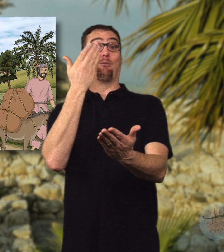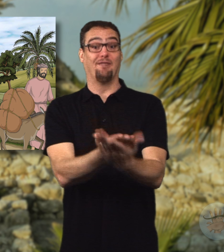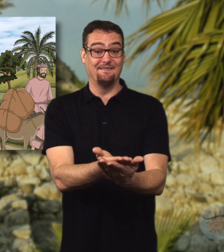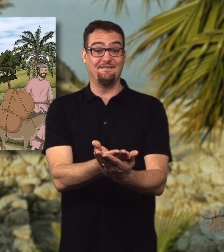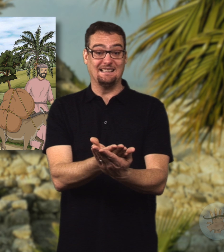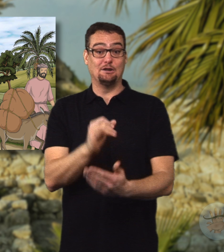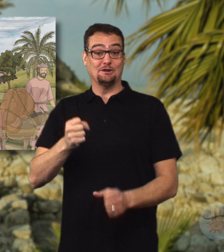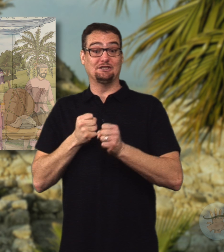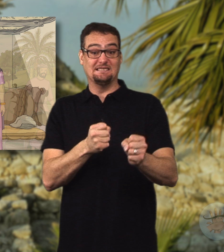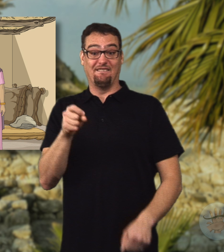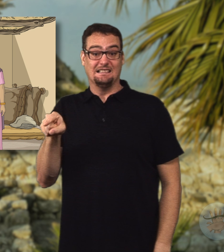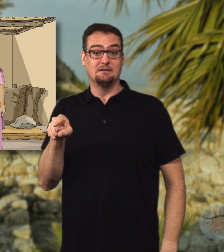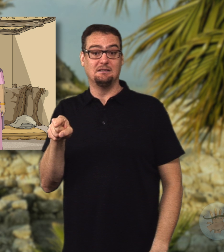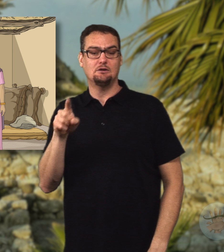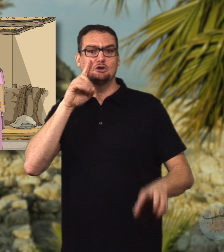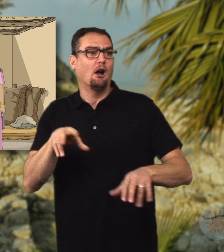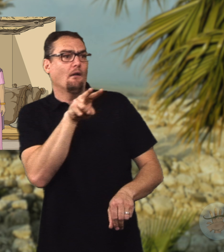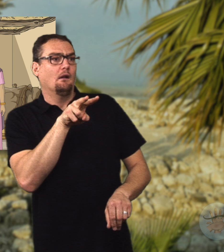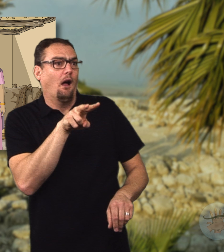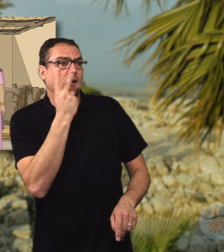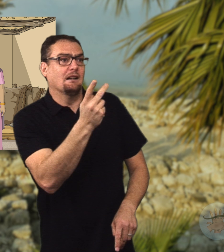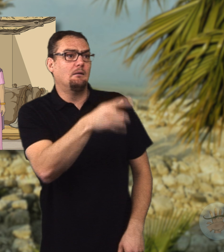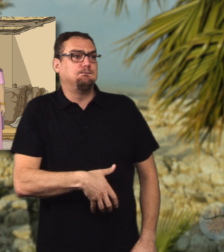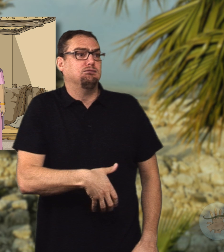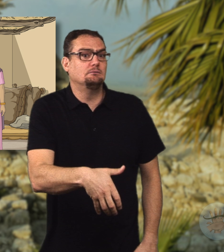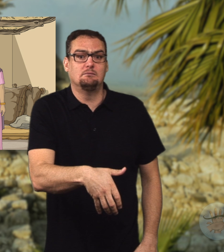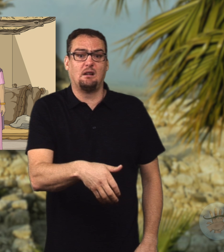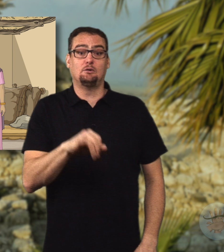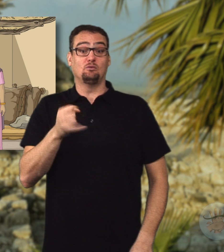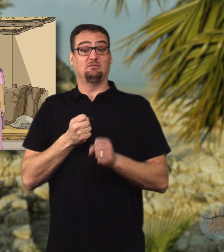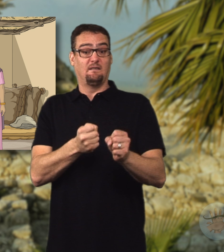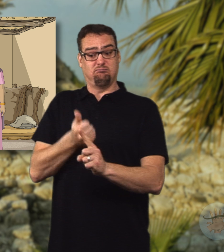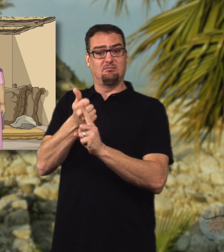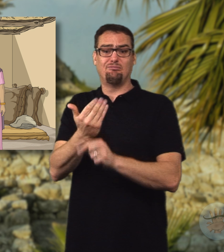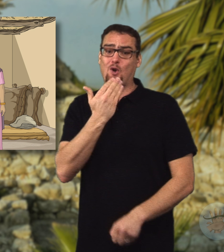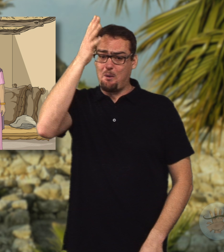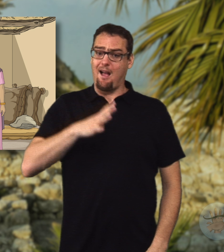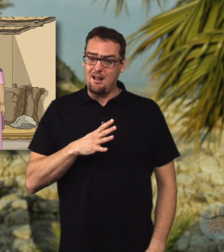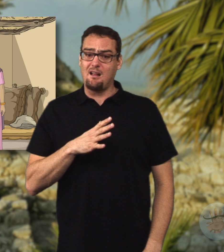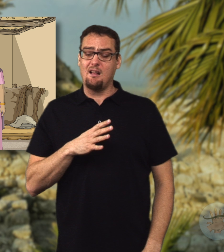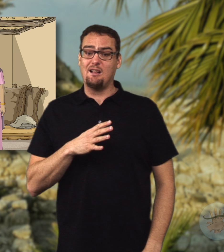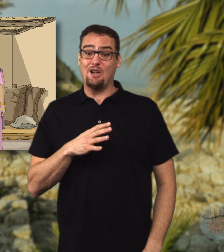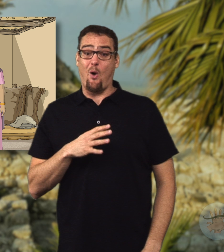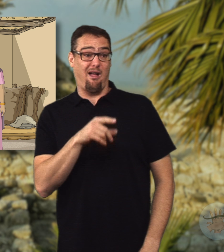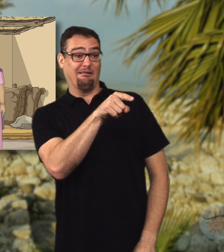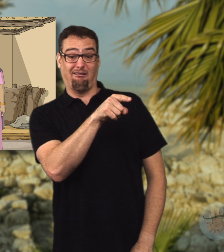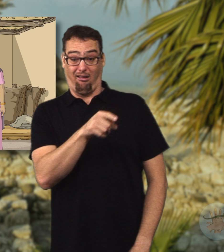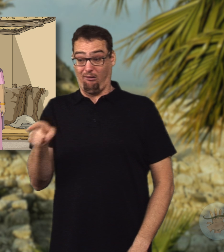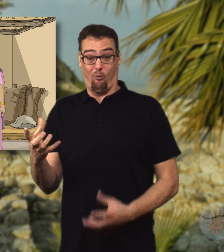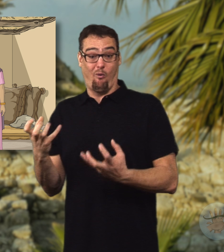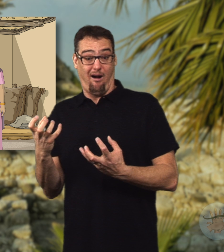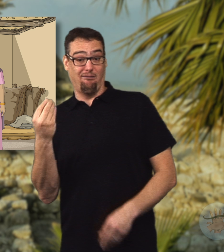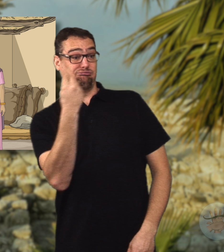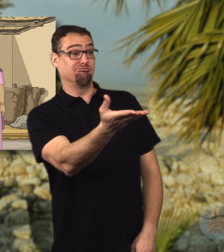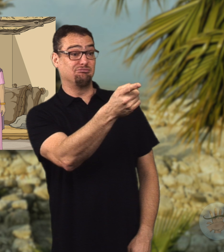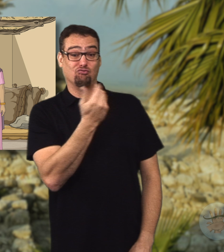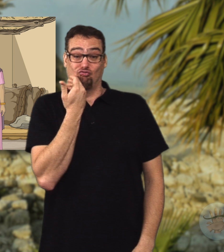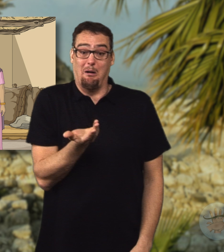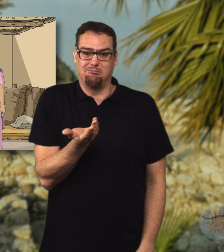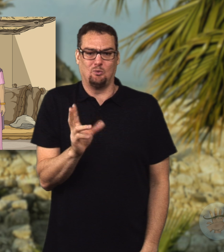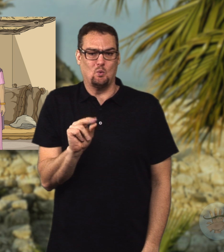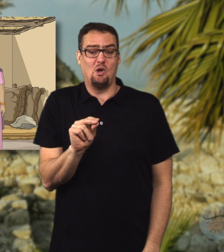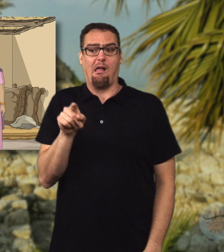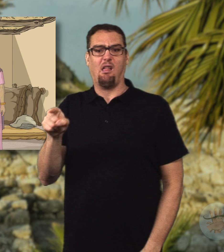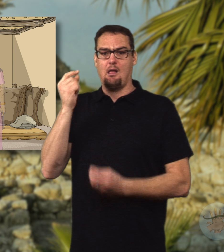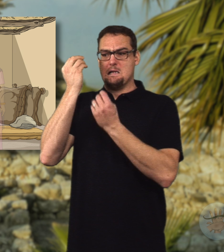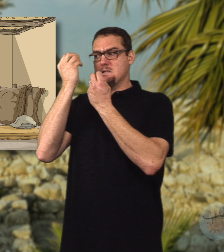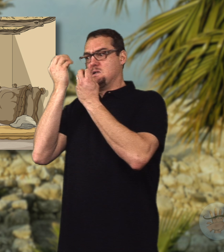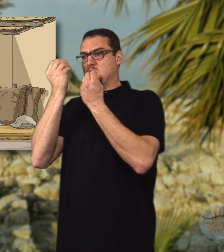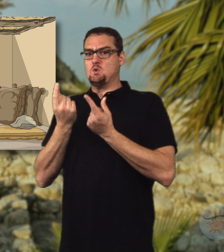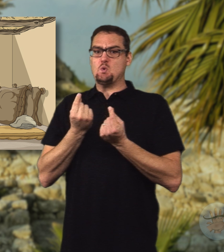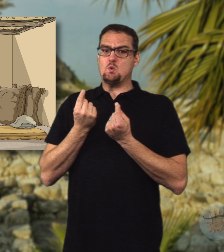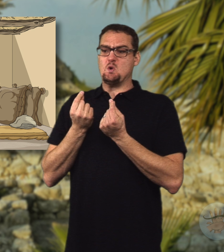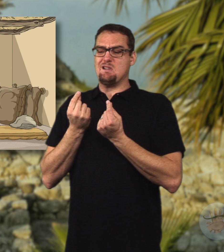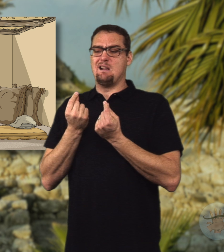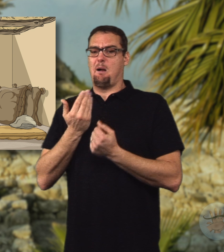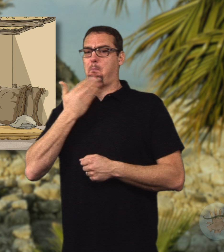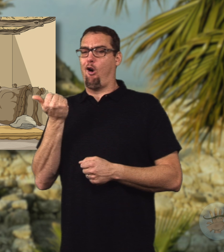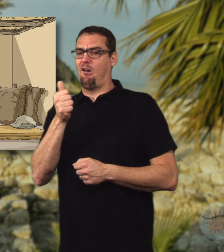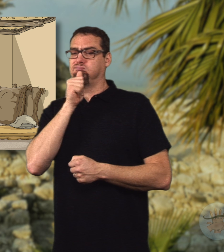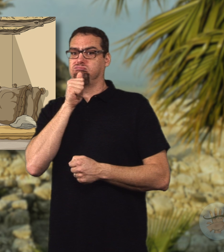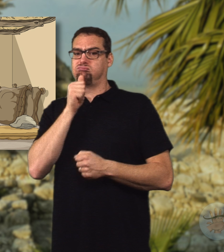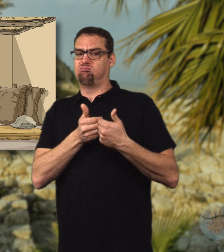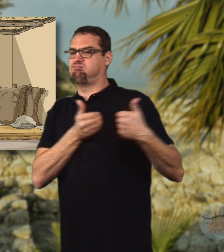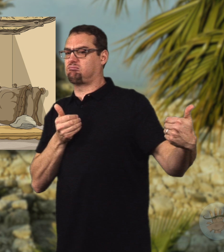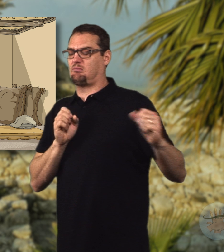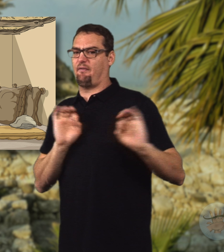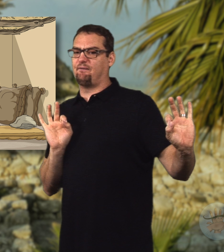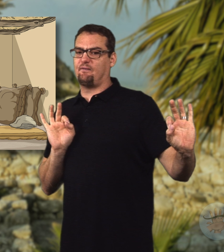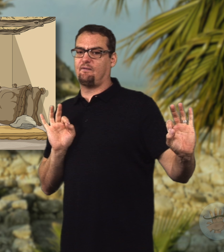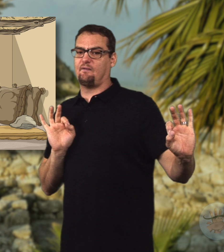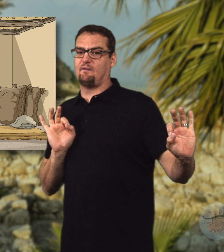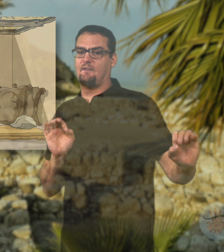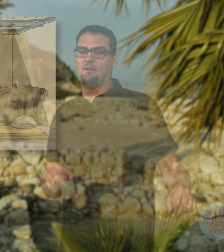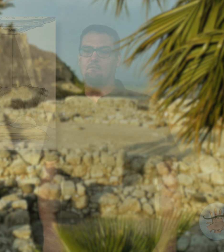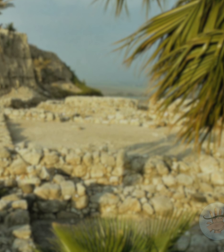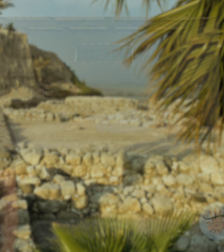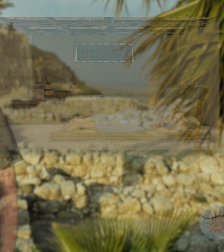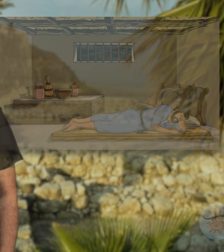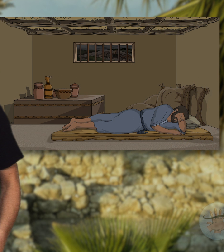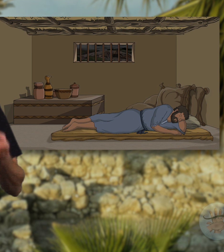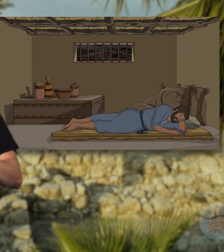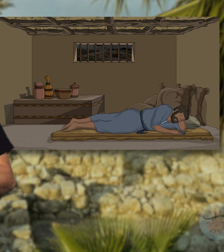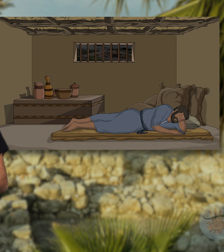Because Joseph her husband was a righteous man and was unwilling to disgrace her publicly, he resolved to divorce her quietly.